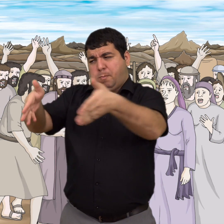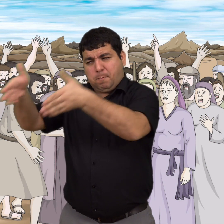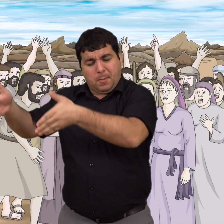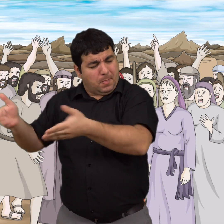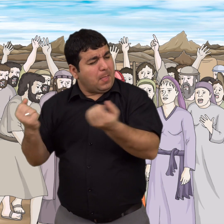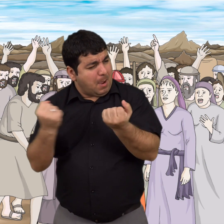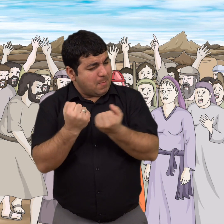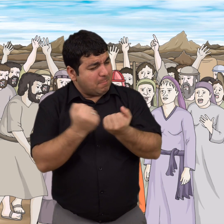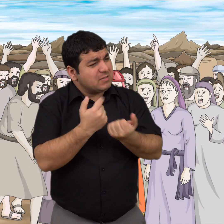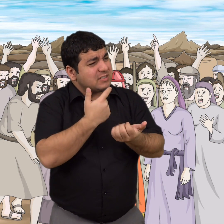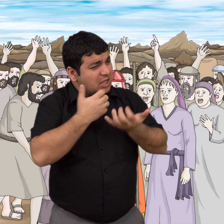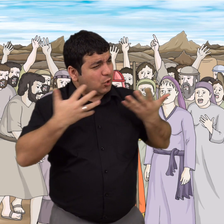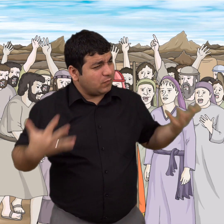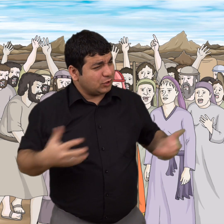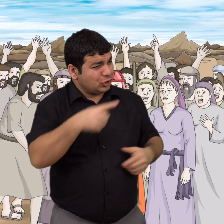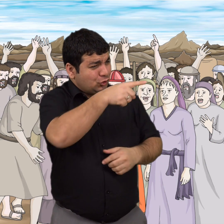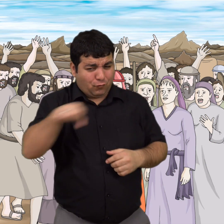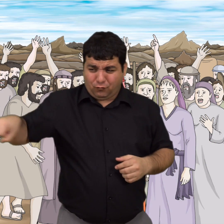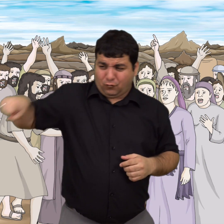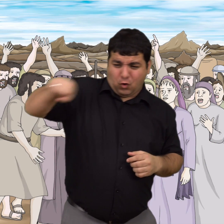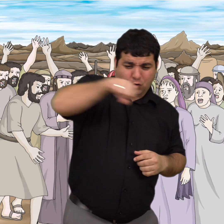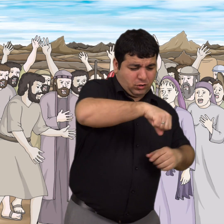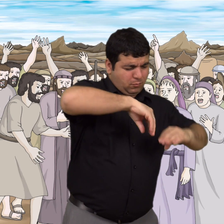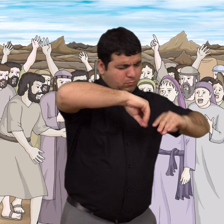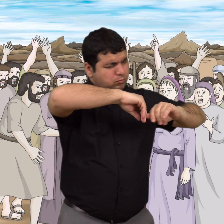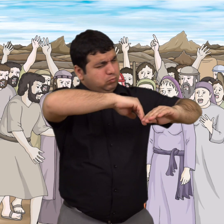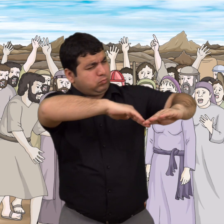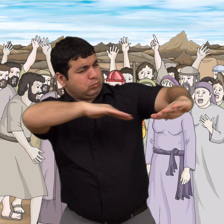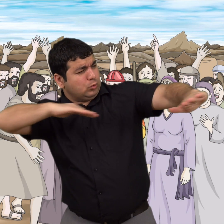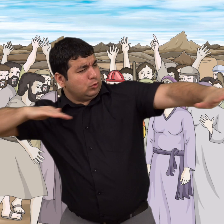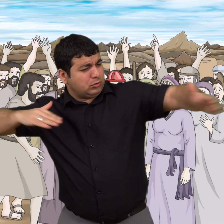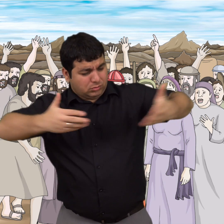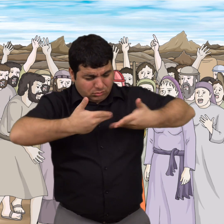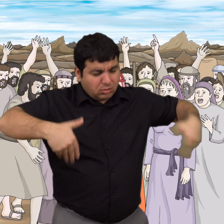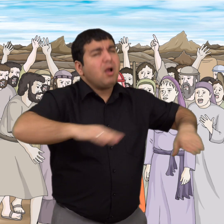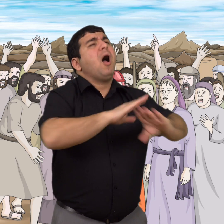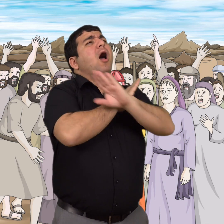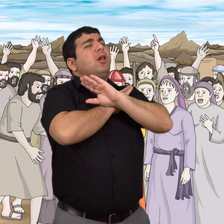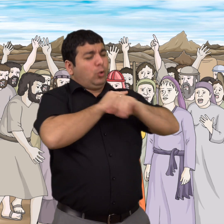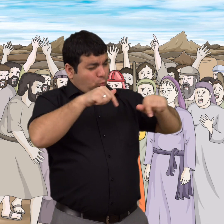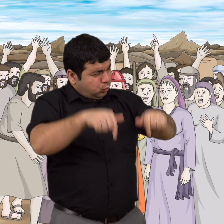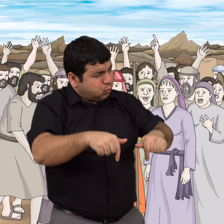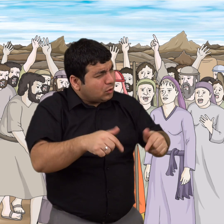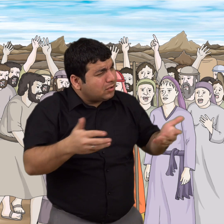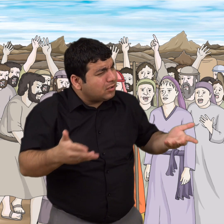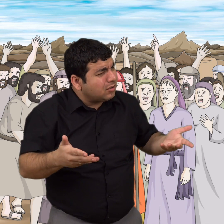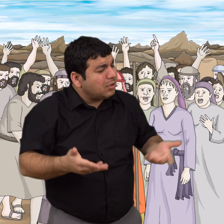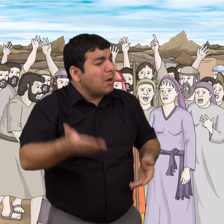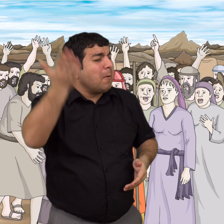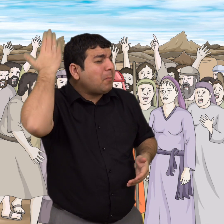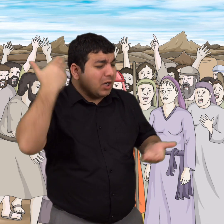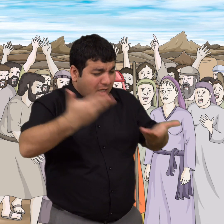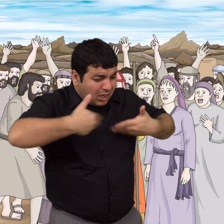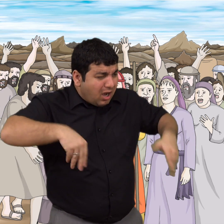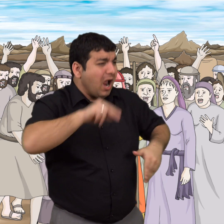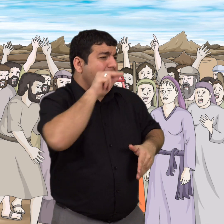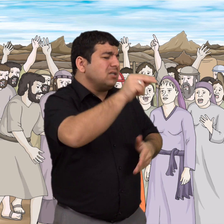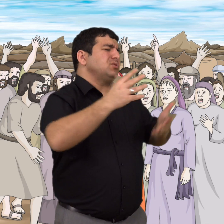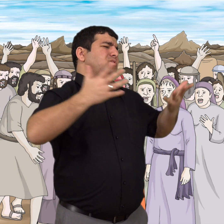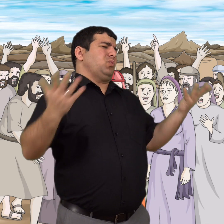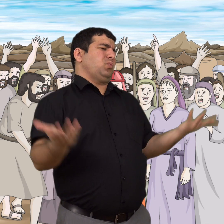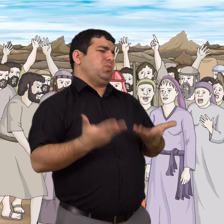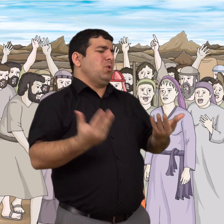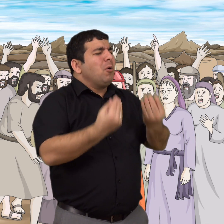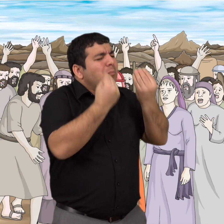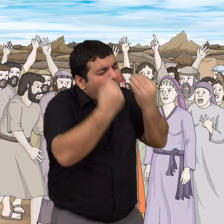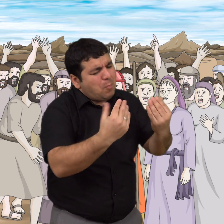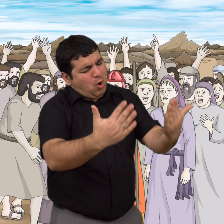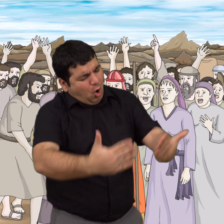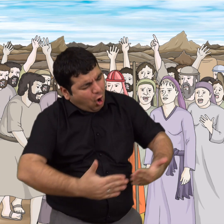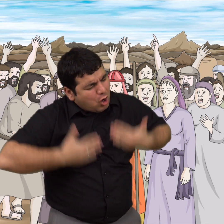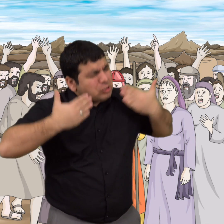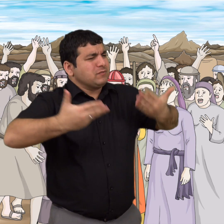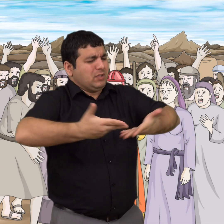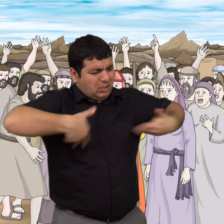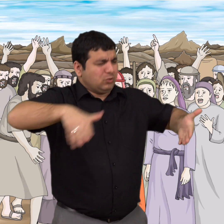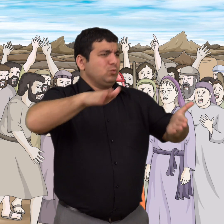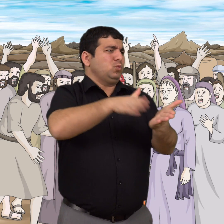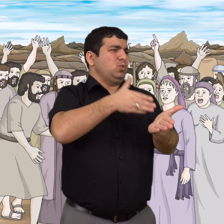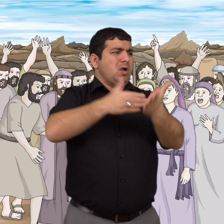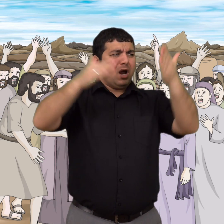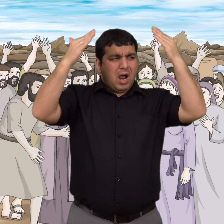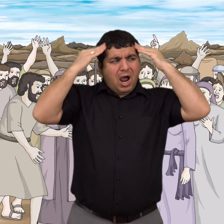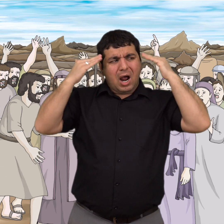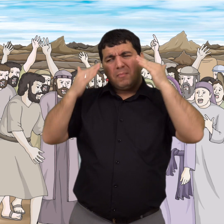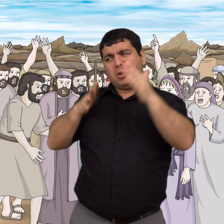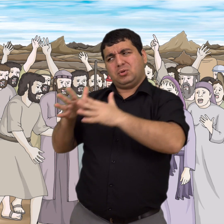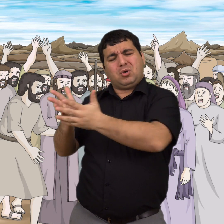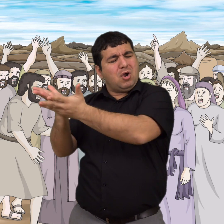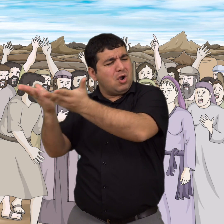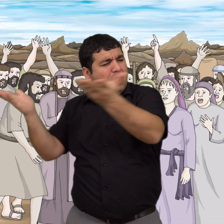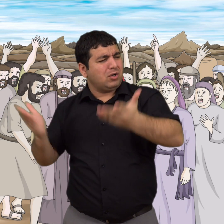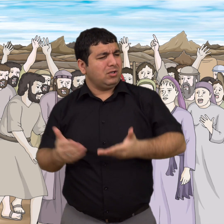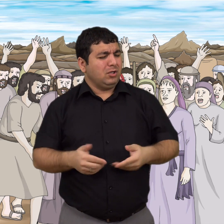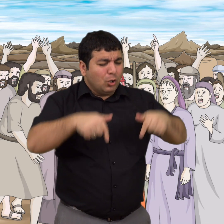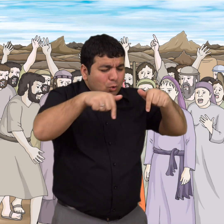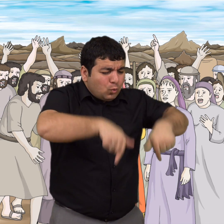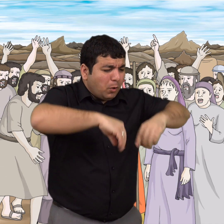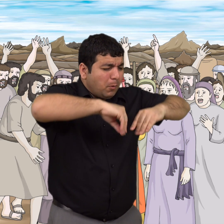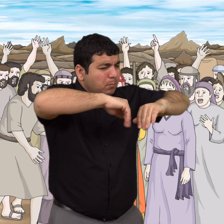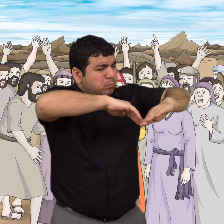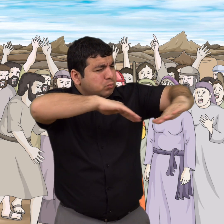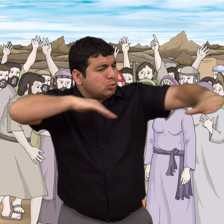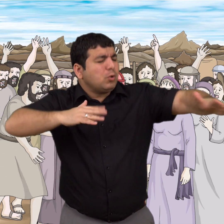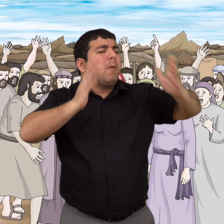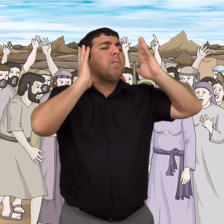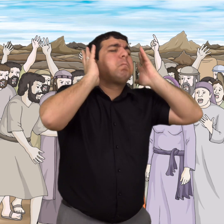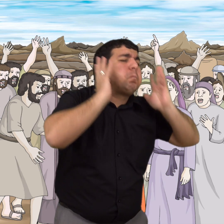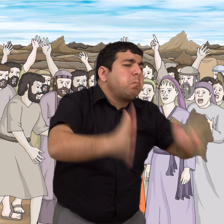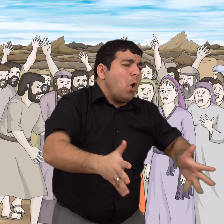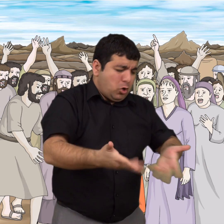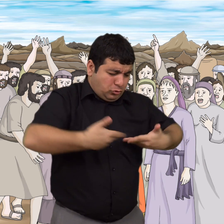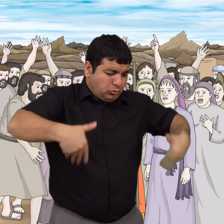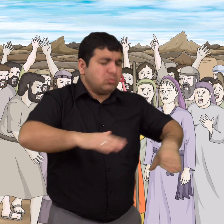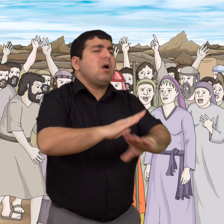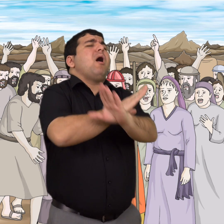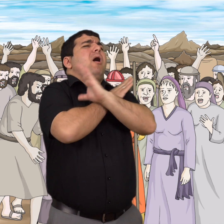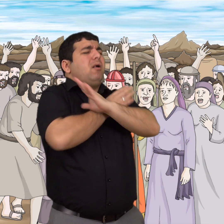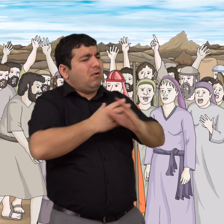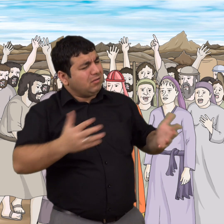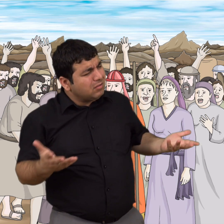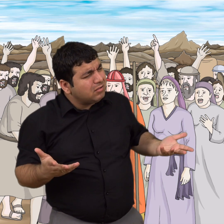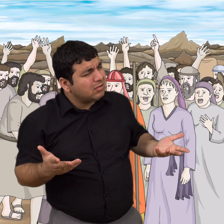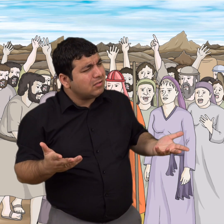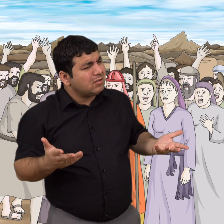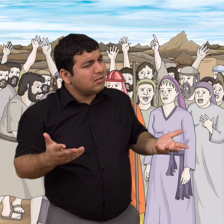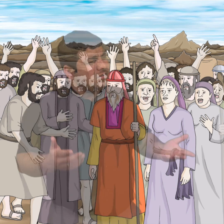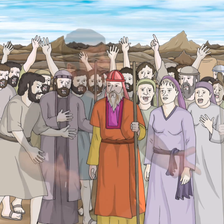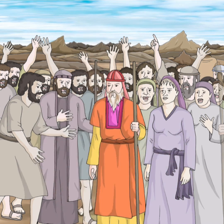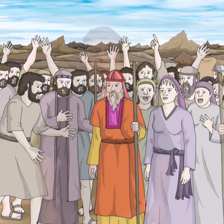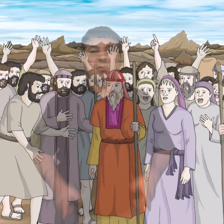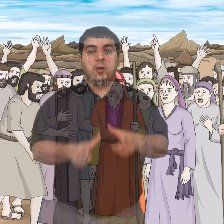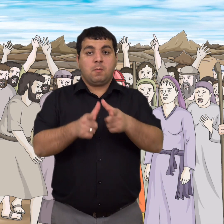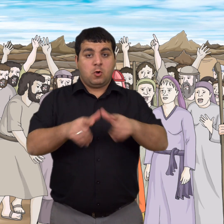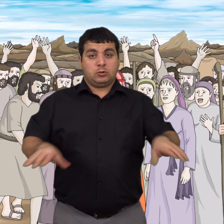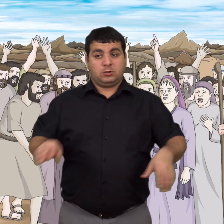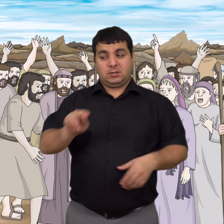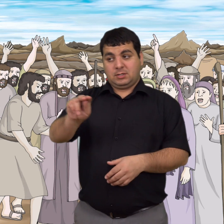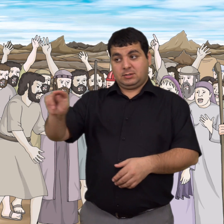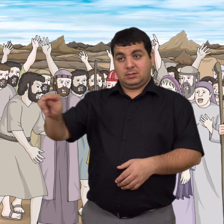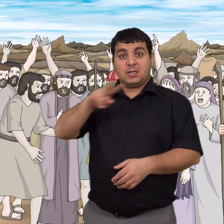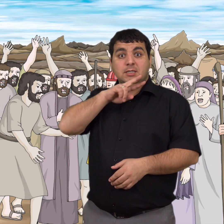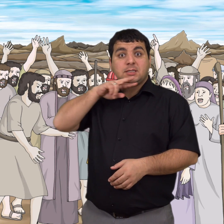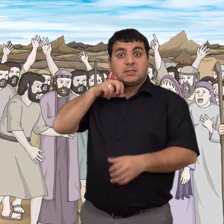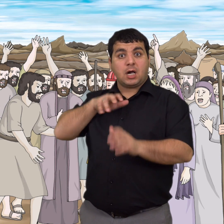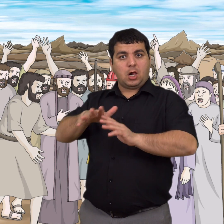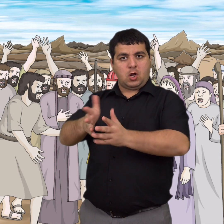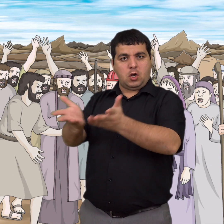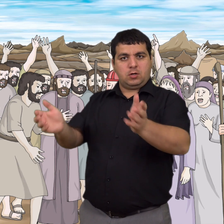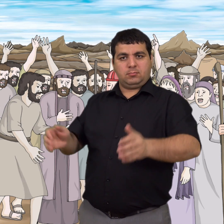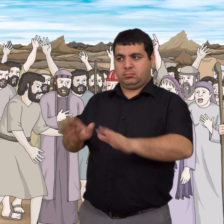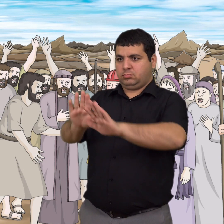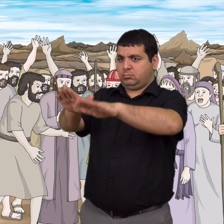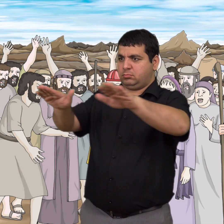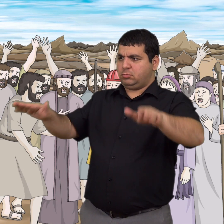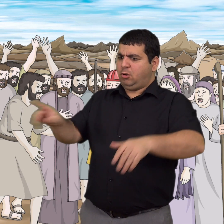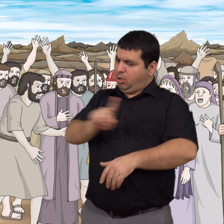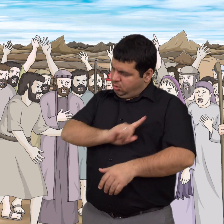Did we not say to you in Egypt, ‘Leave us alone so that we may serve the Egyptians’? For it would have been better for us to serve the Egyptians than to die in the wilderness.”